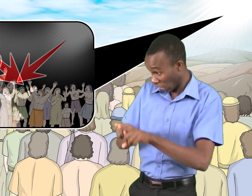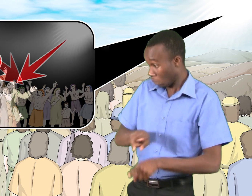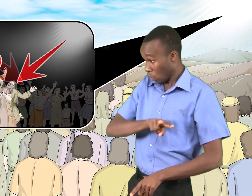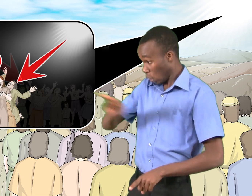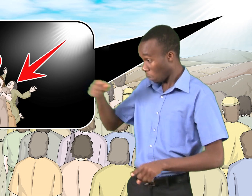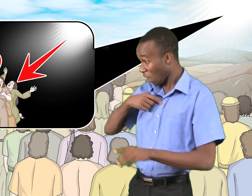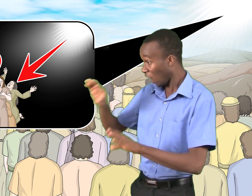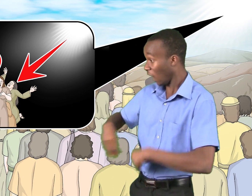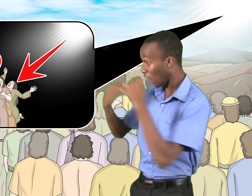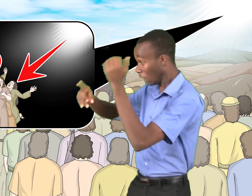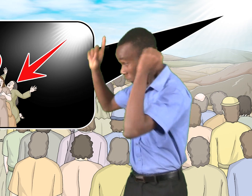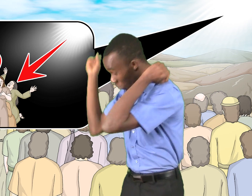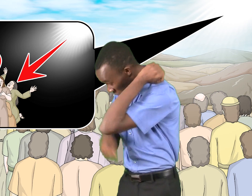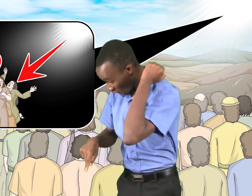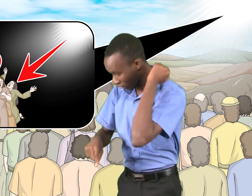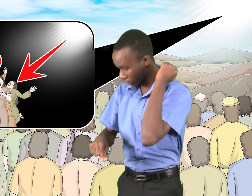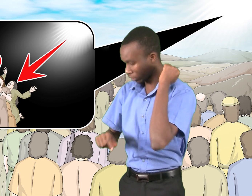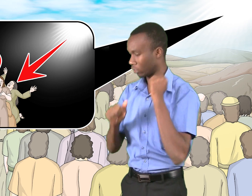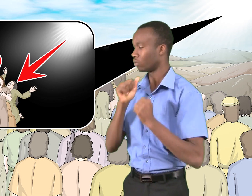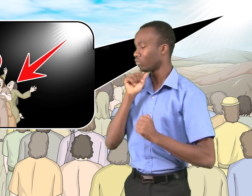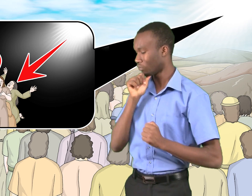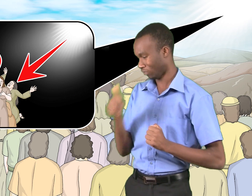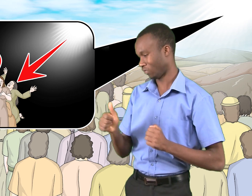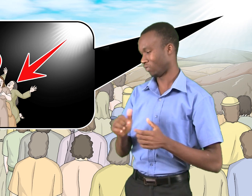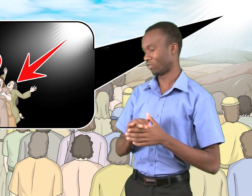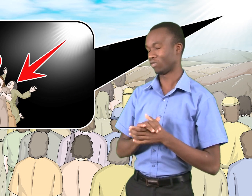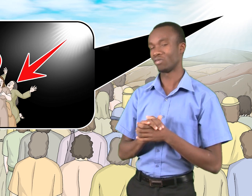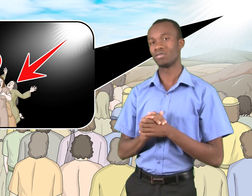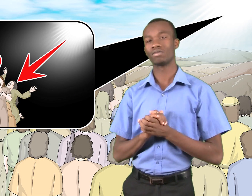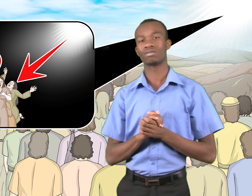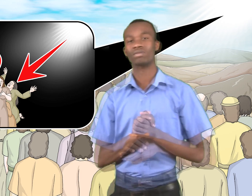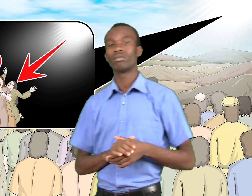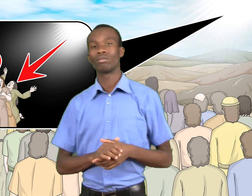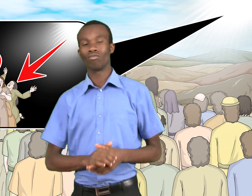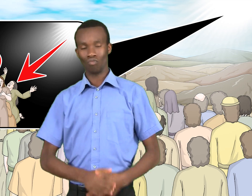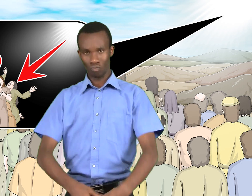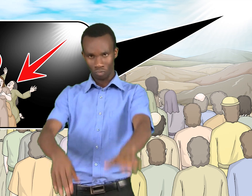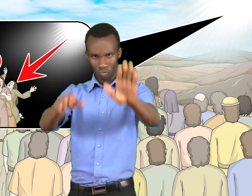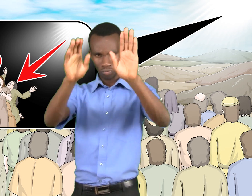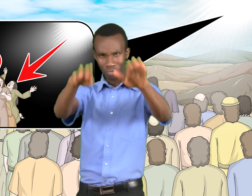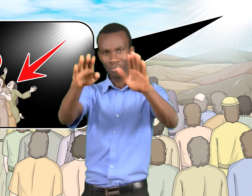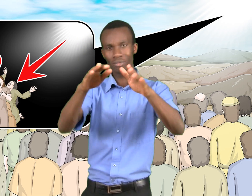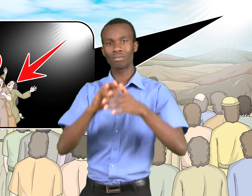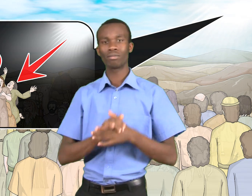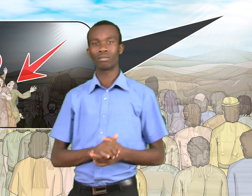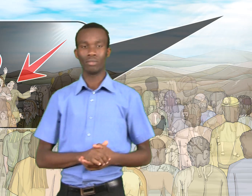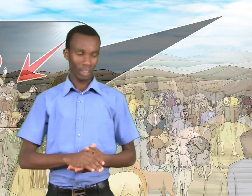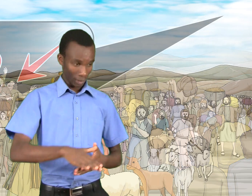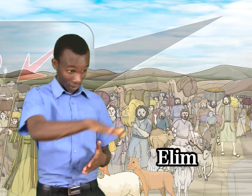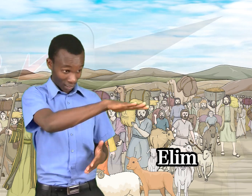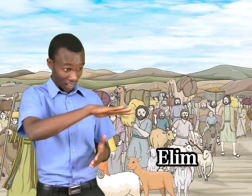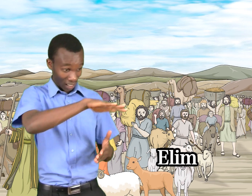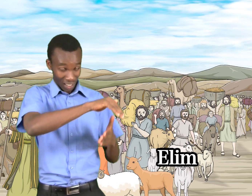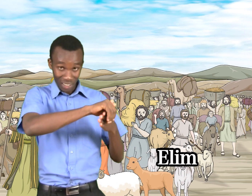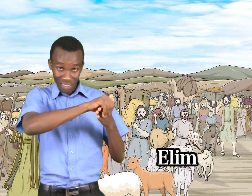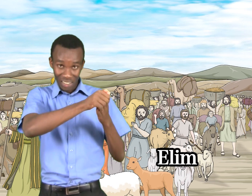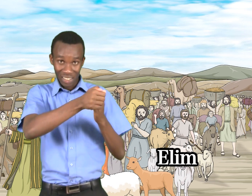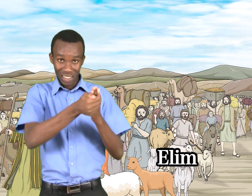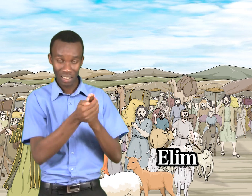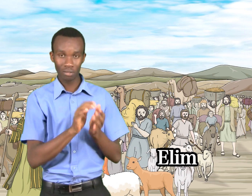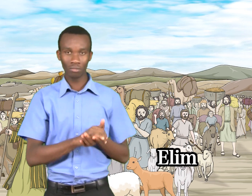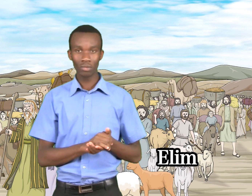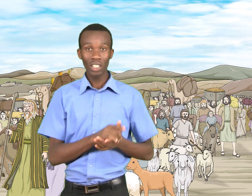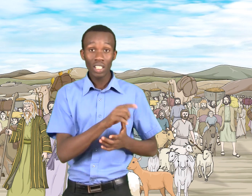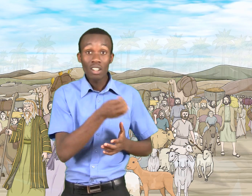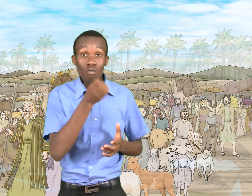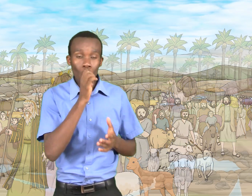For I am the LORD who heals you.”